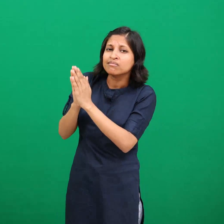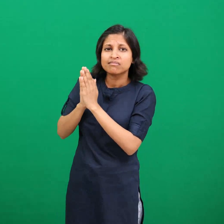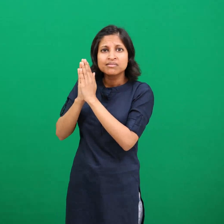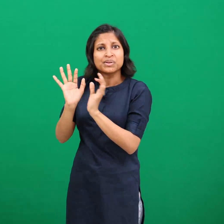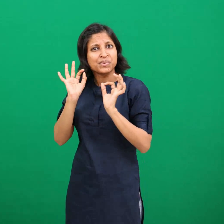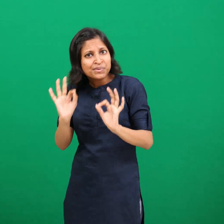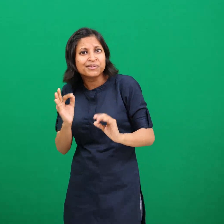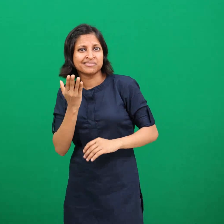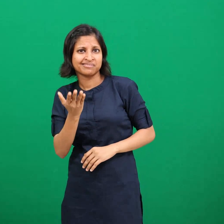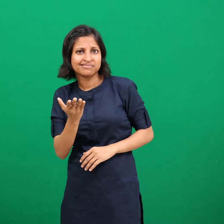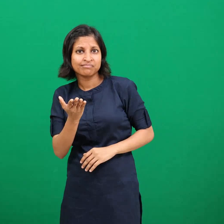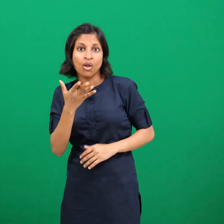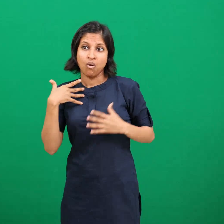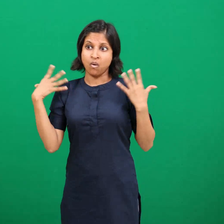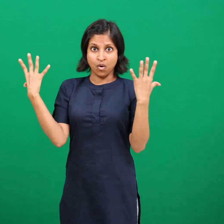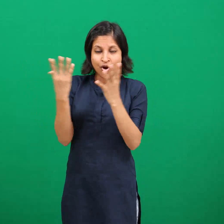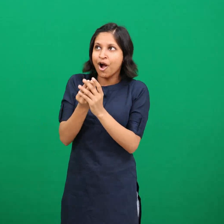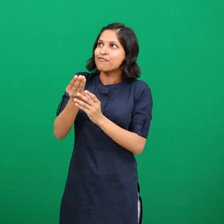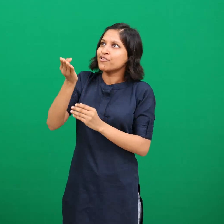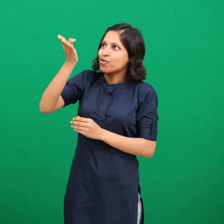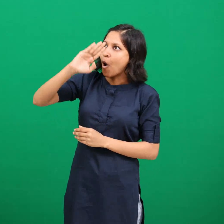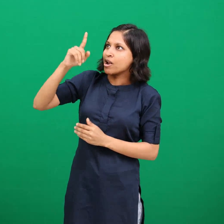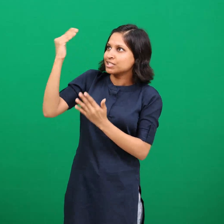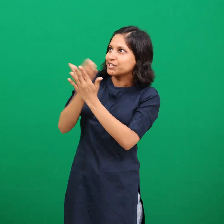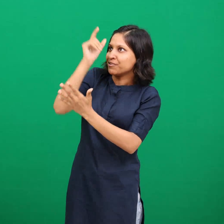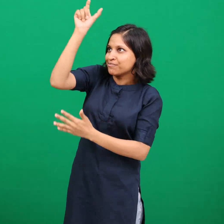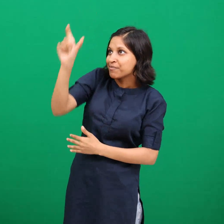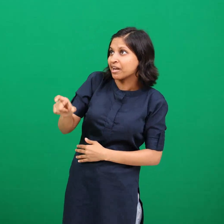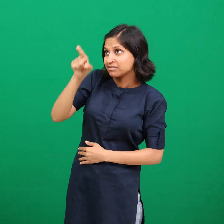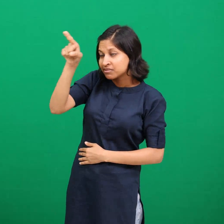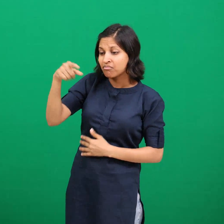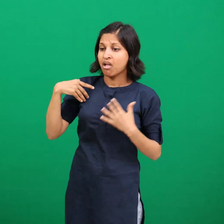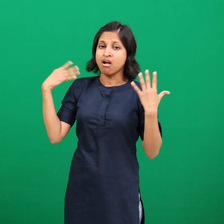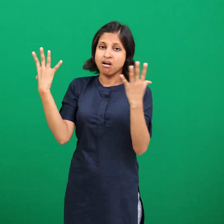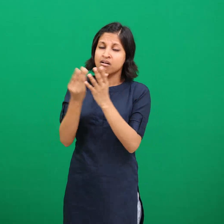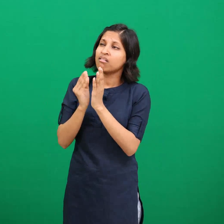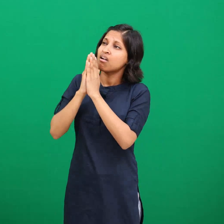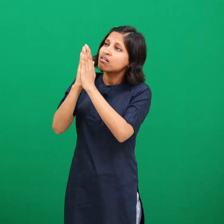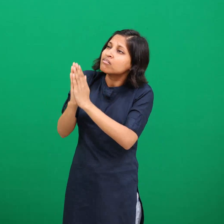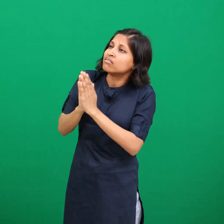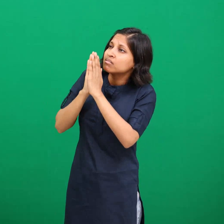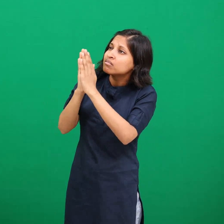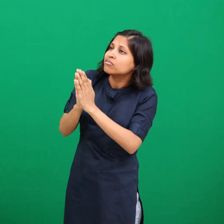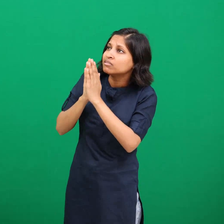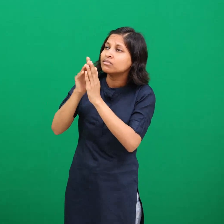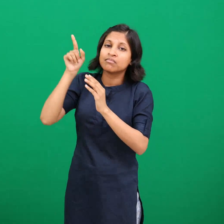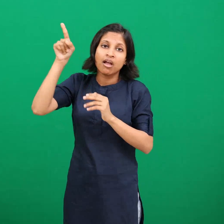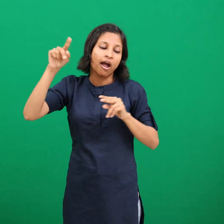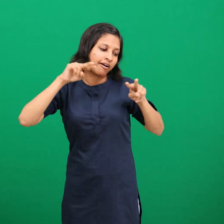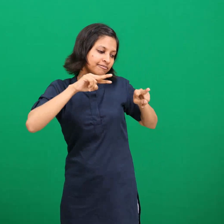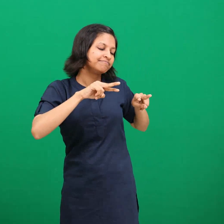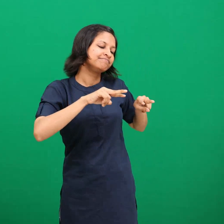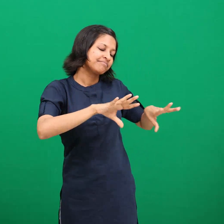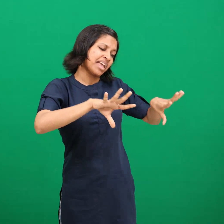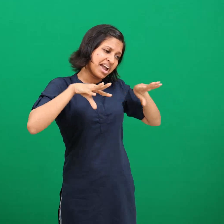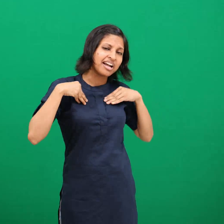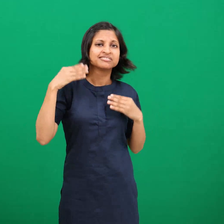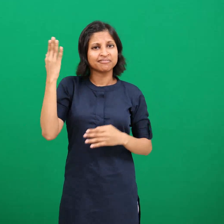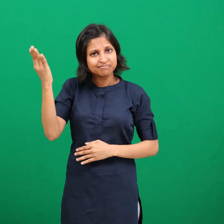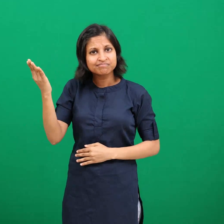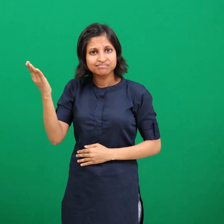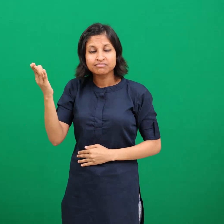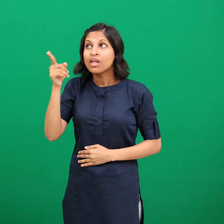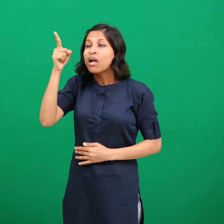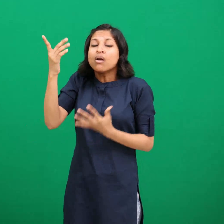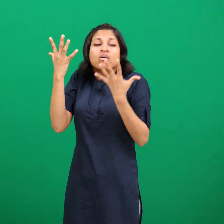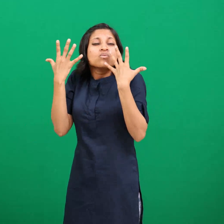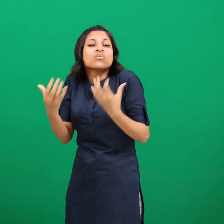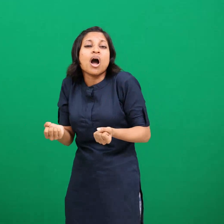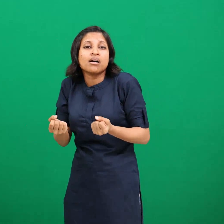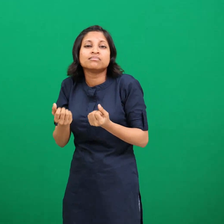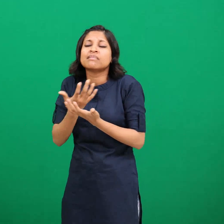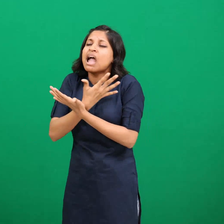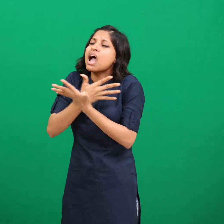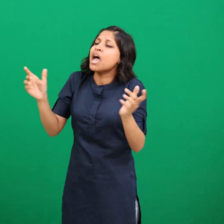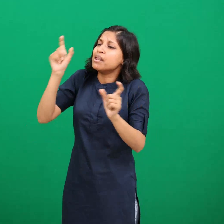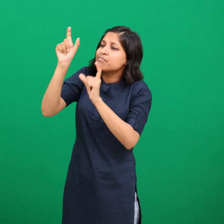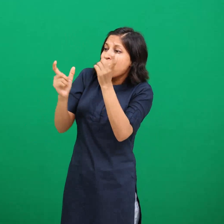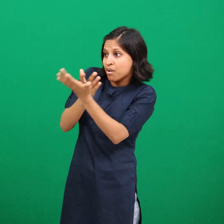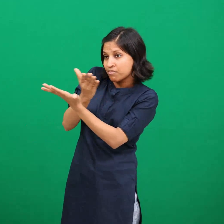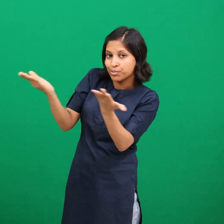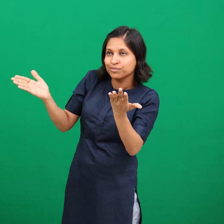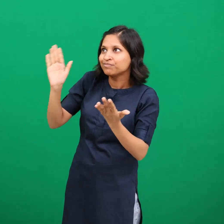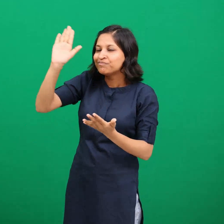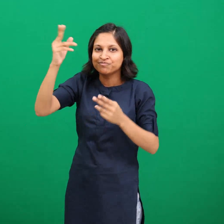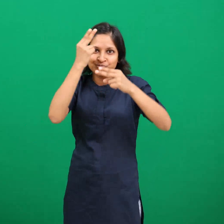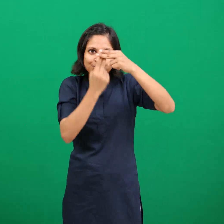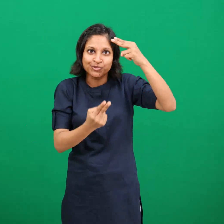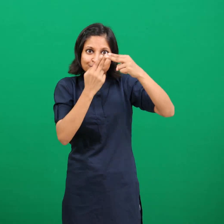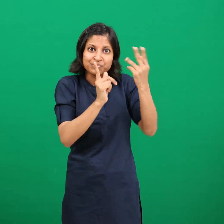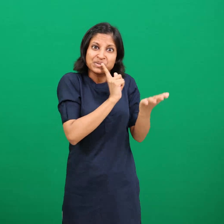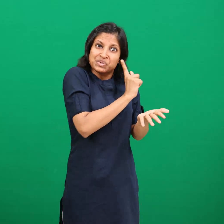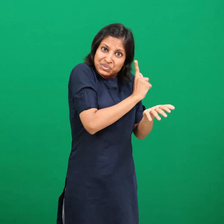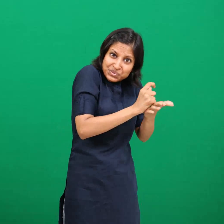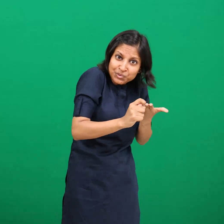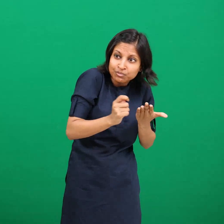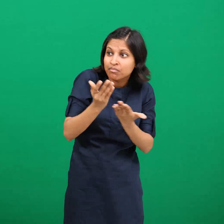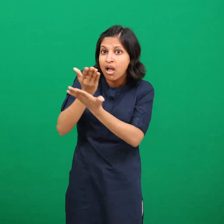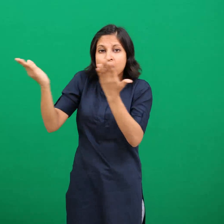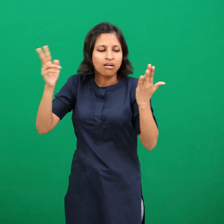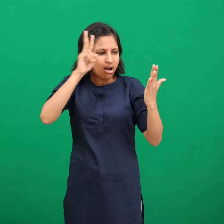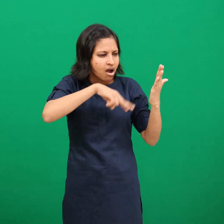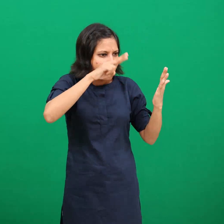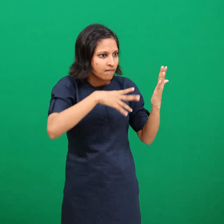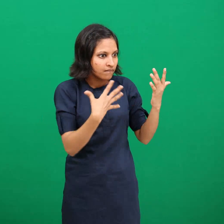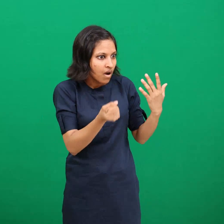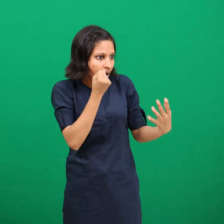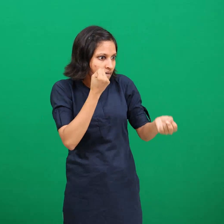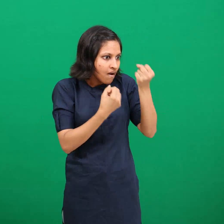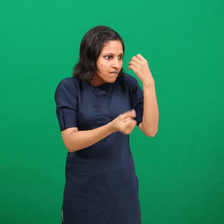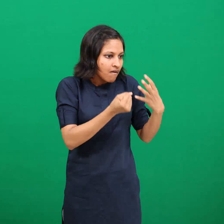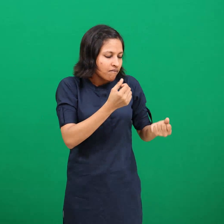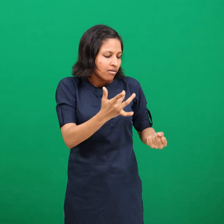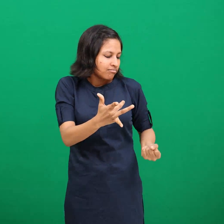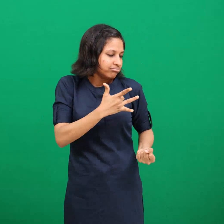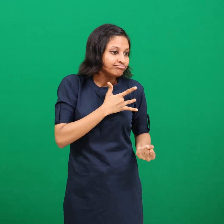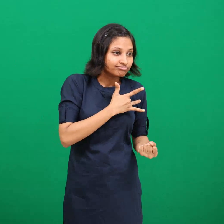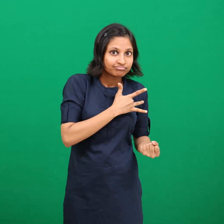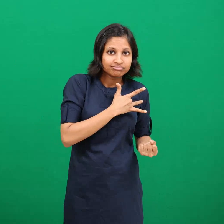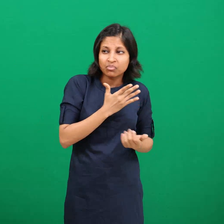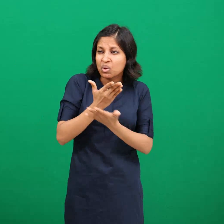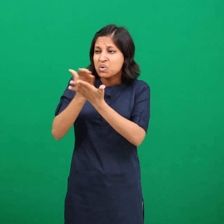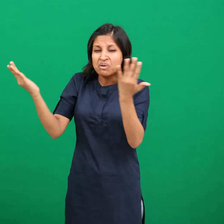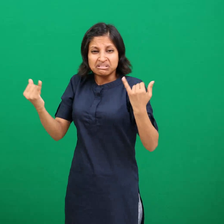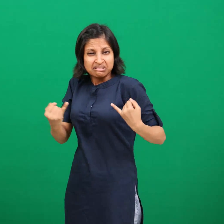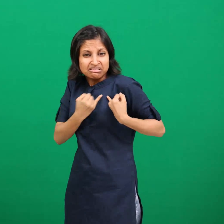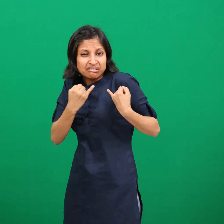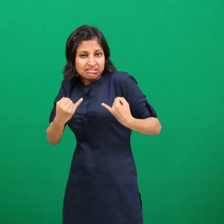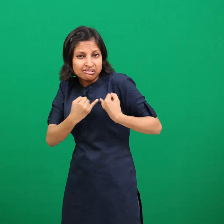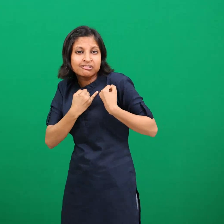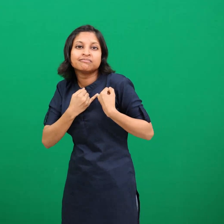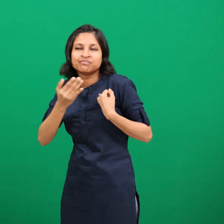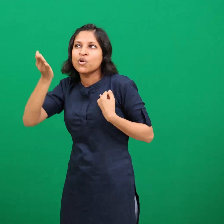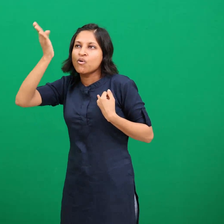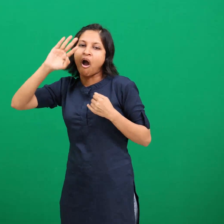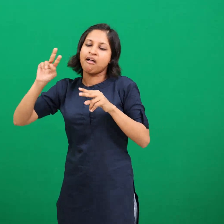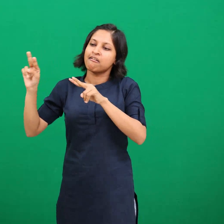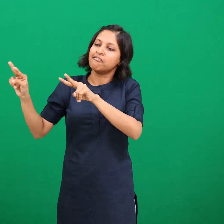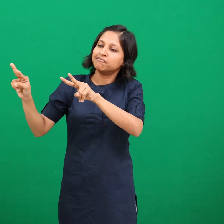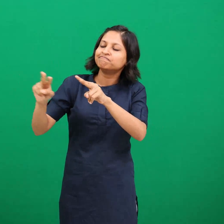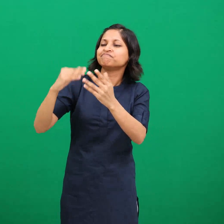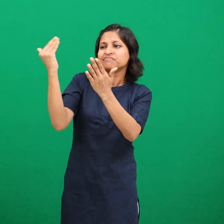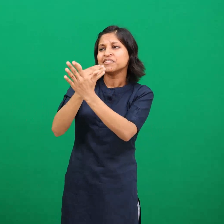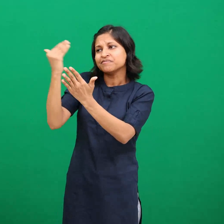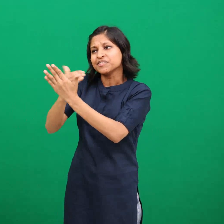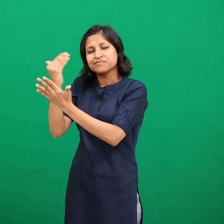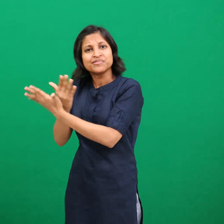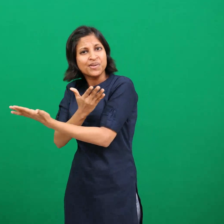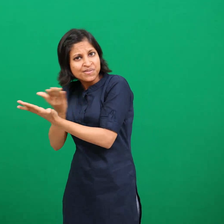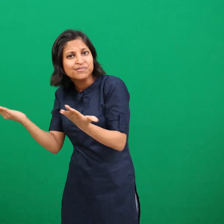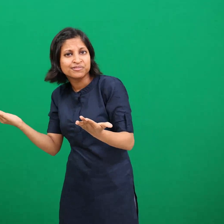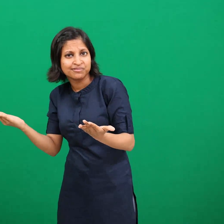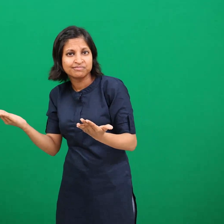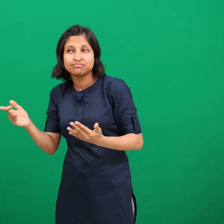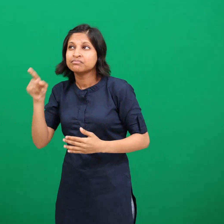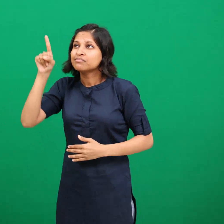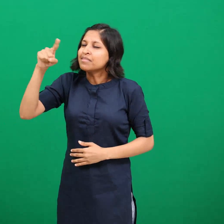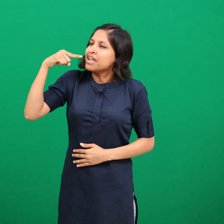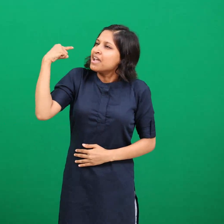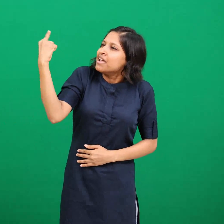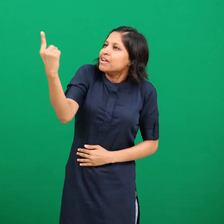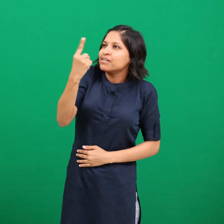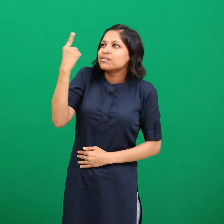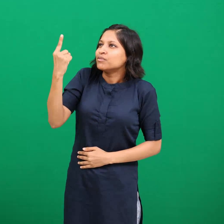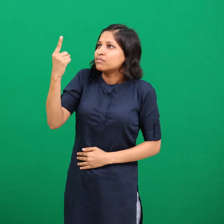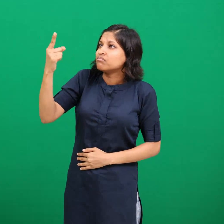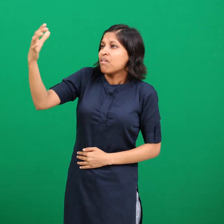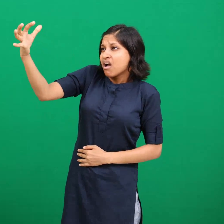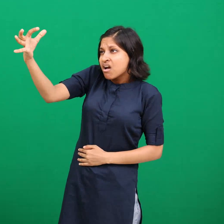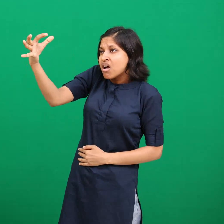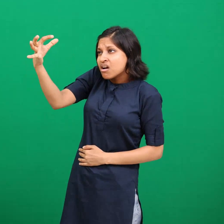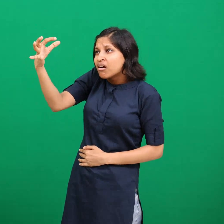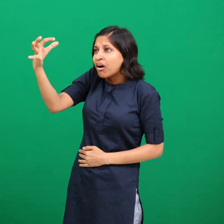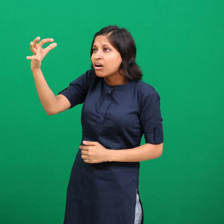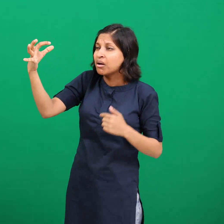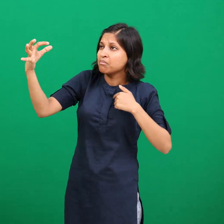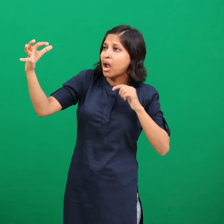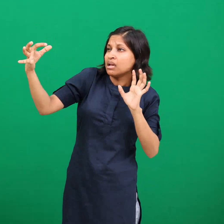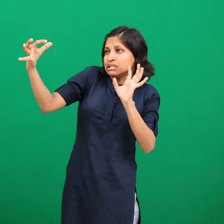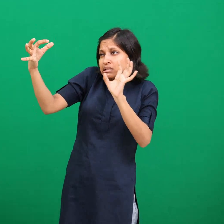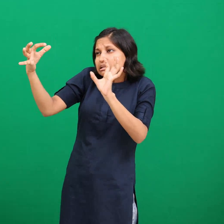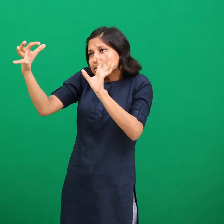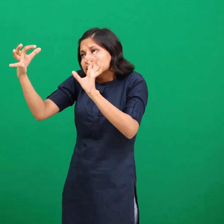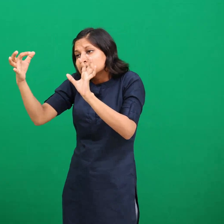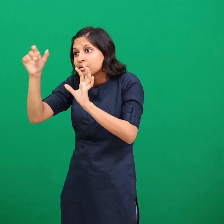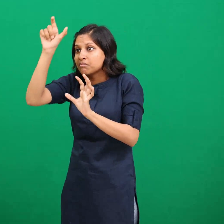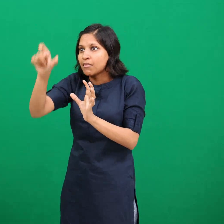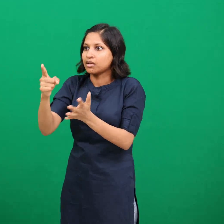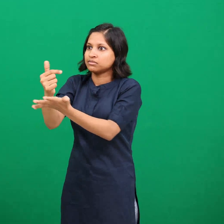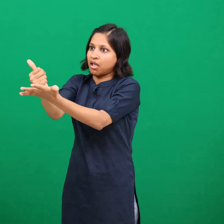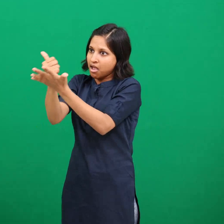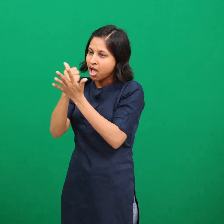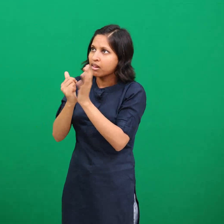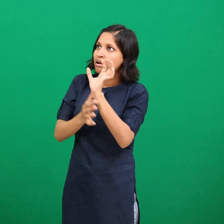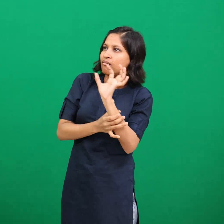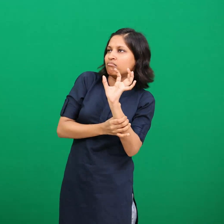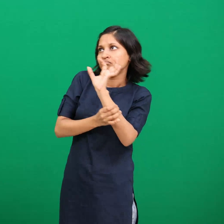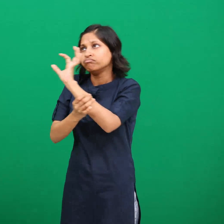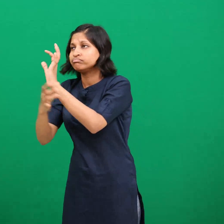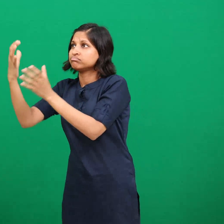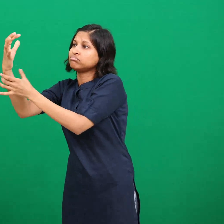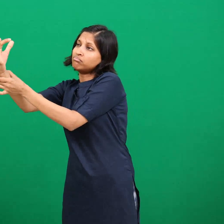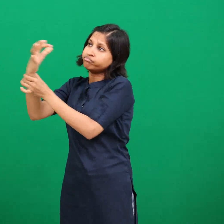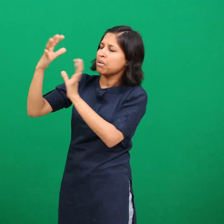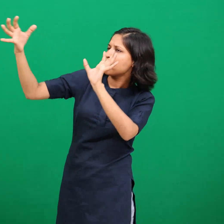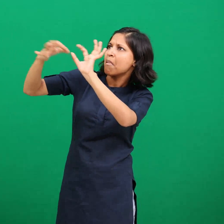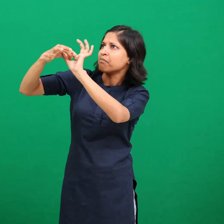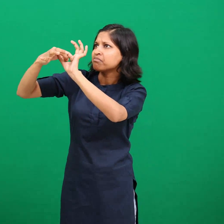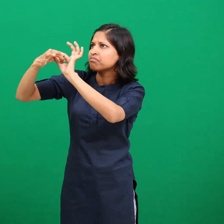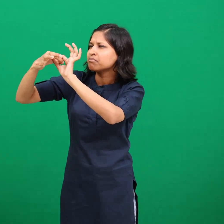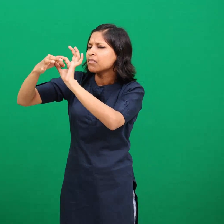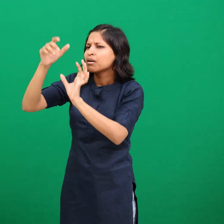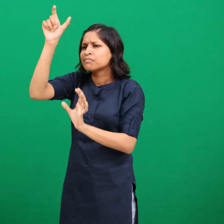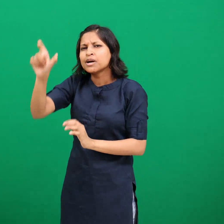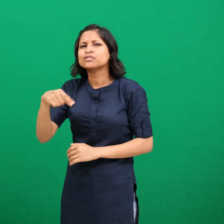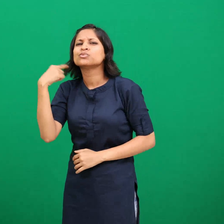This is good and pleasing in the sight of God our Savior, who wants everyone to be saved and to come to the knowledge of the truth.